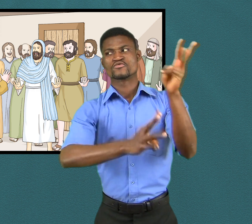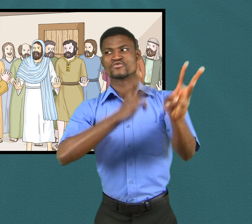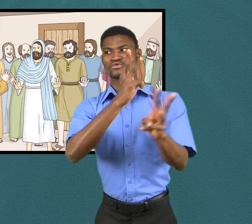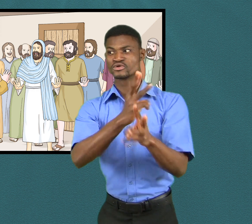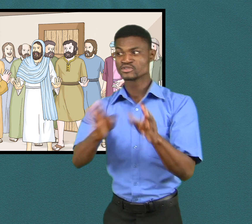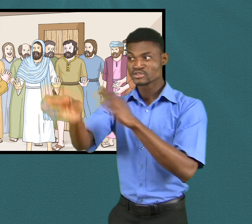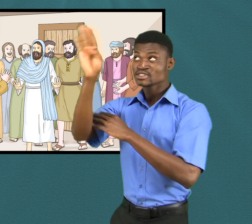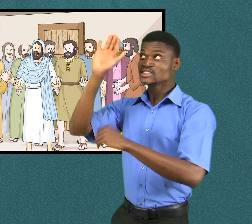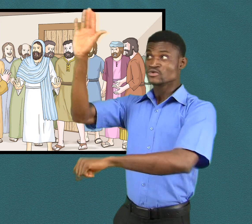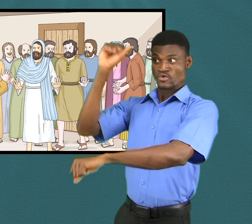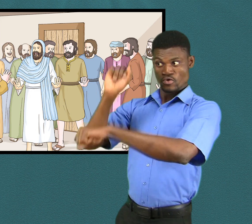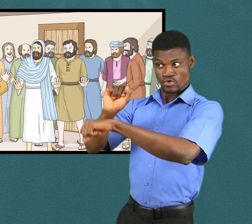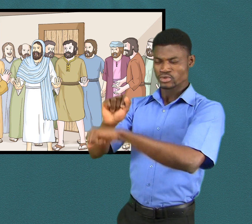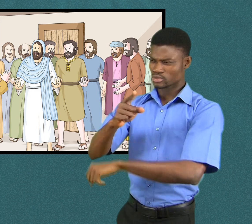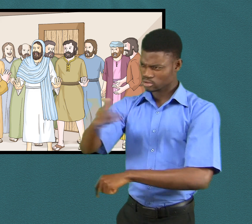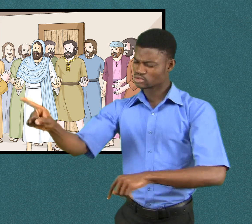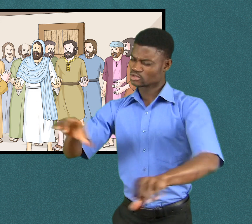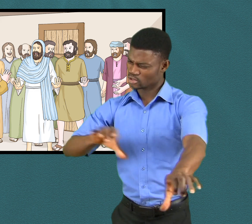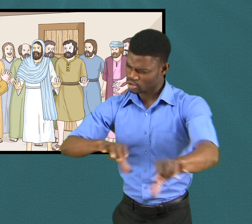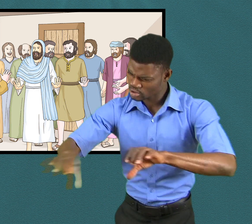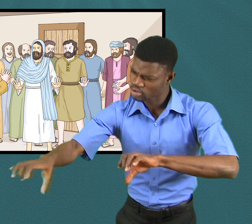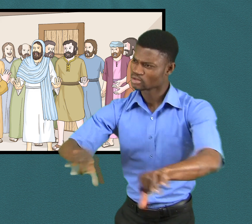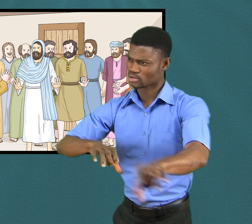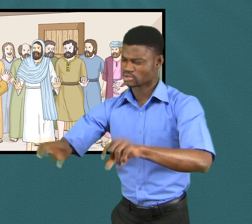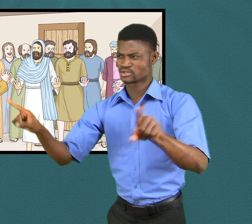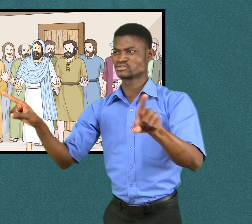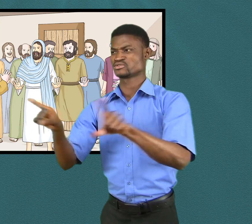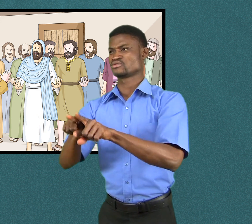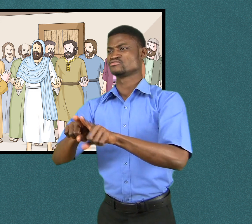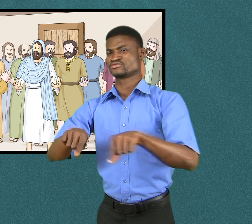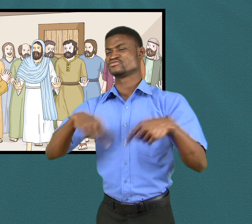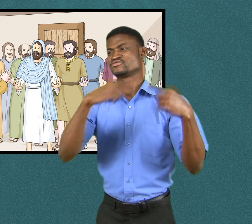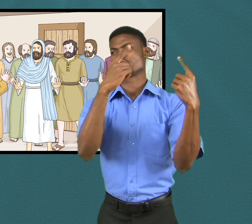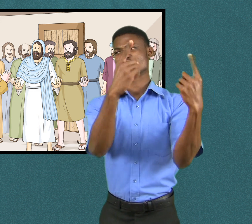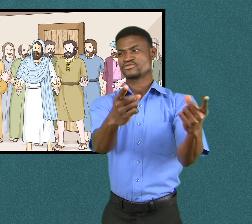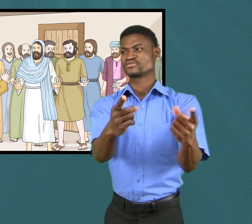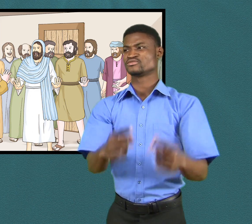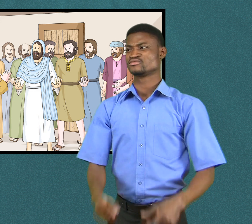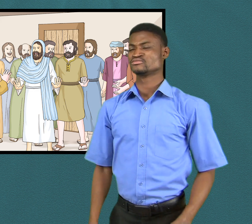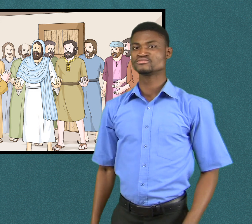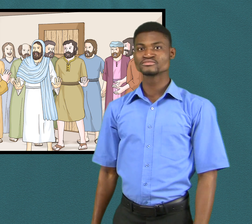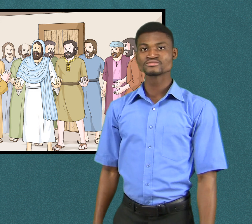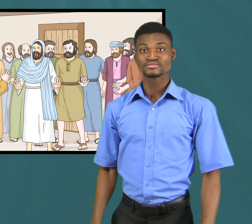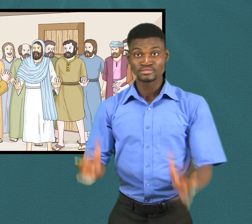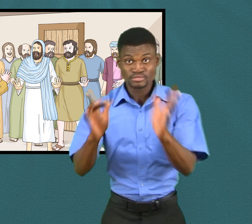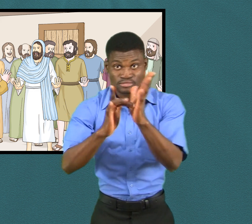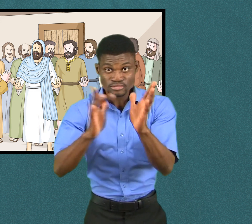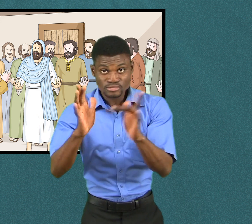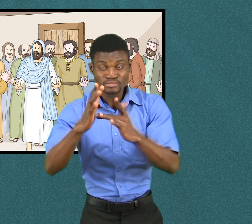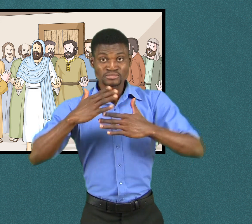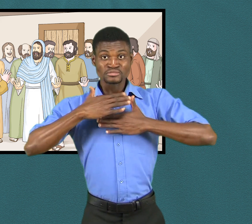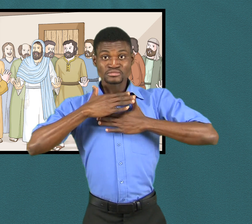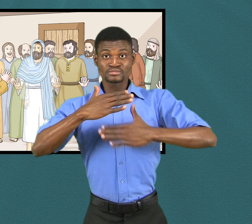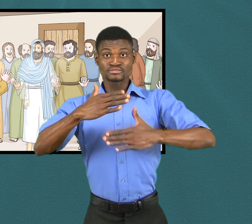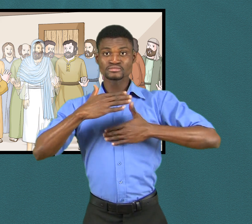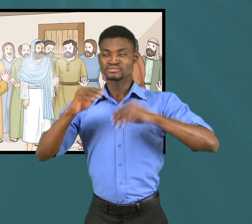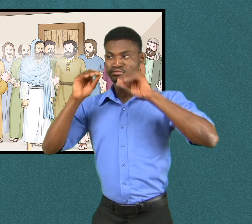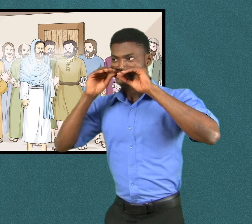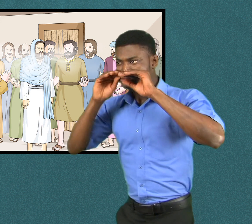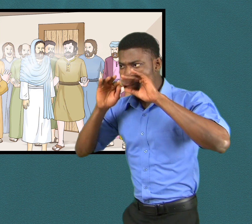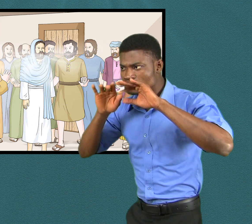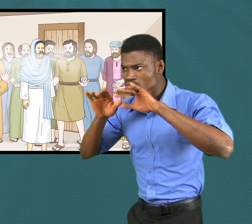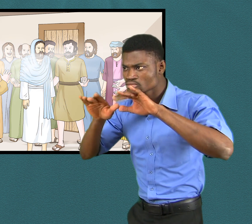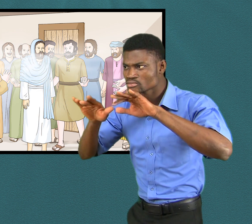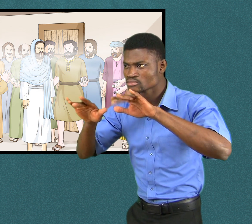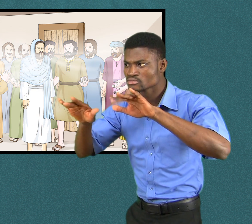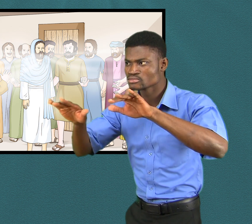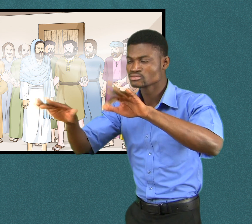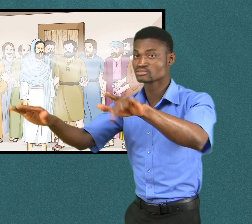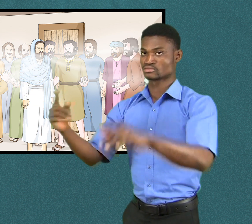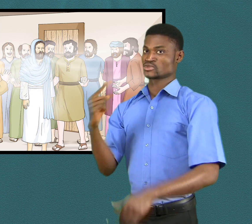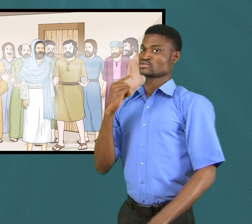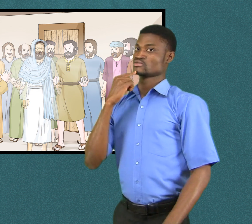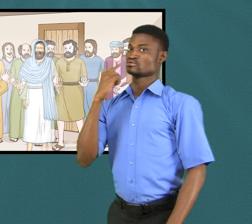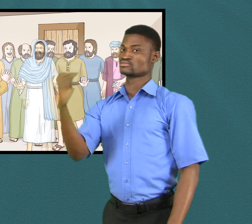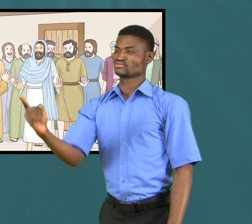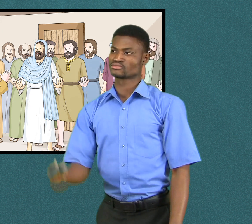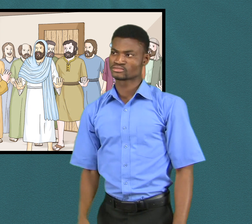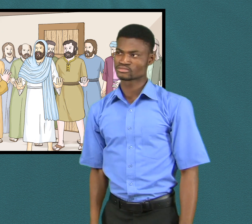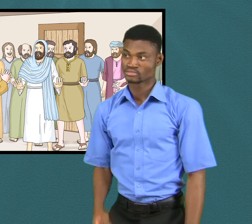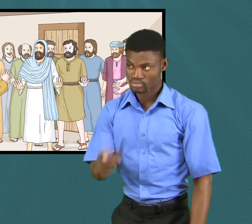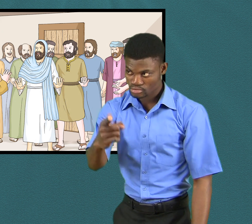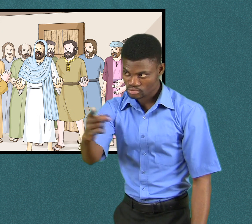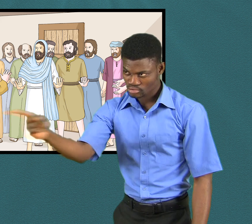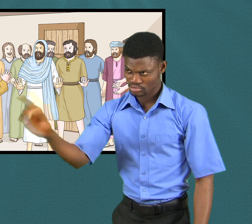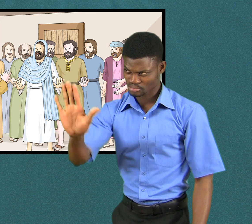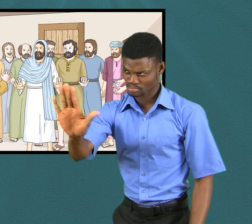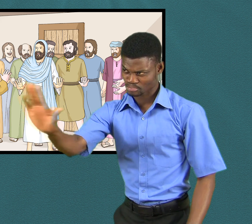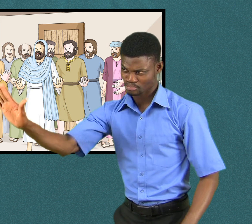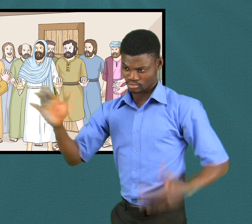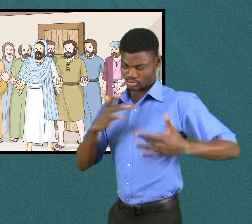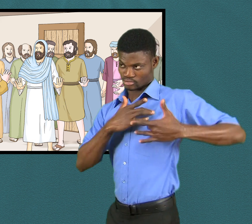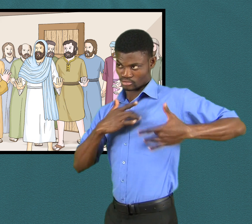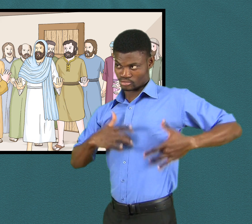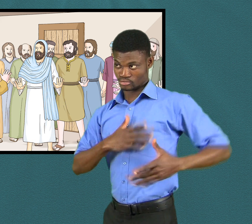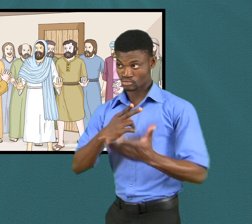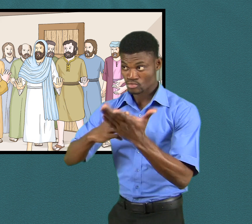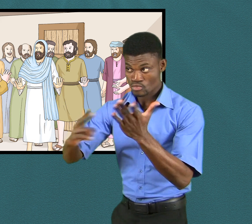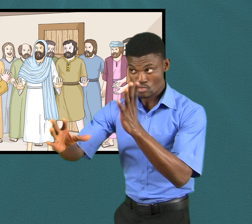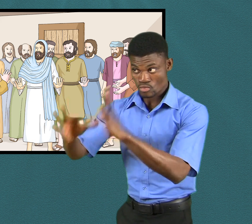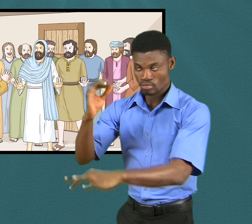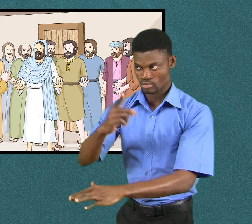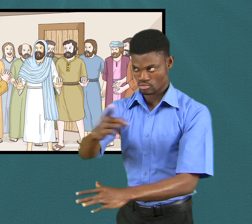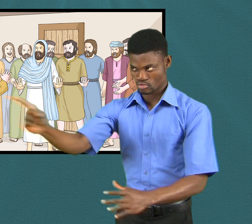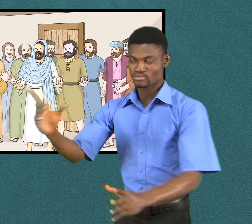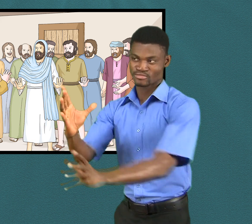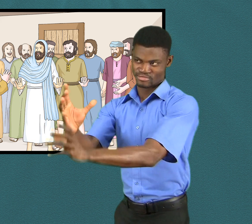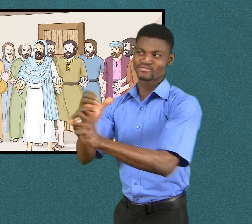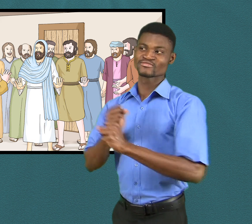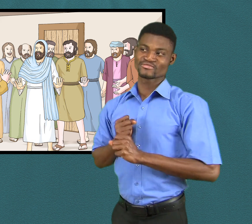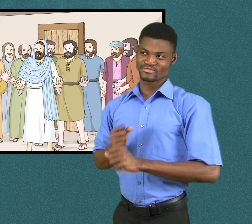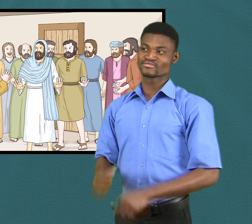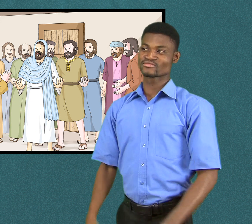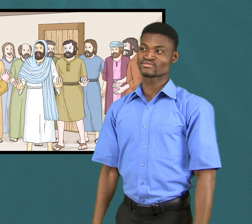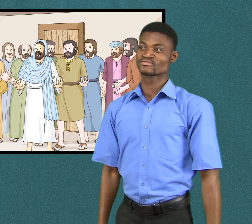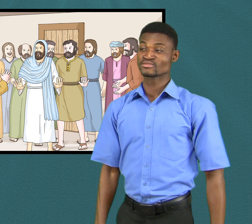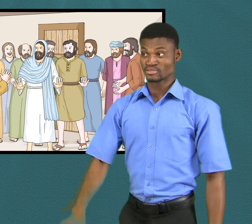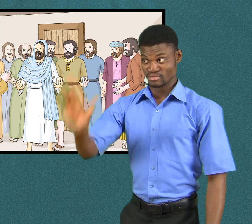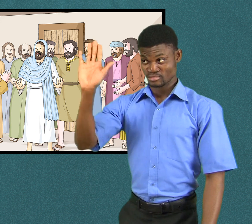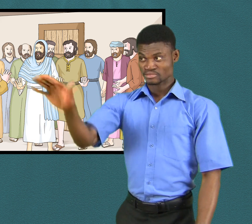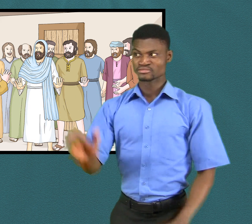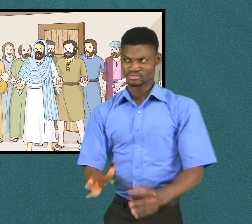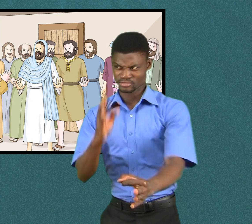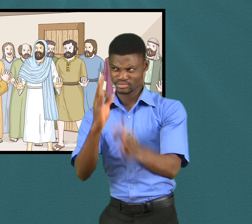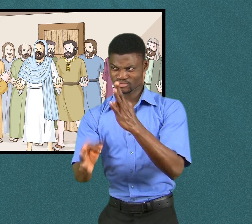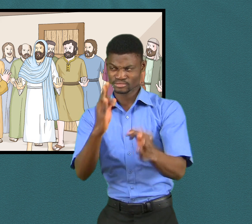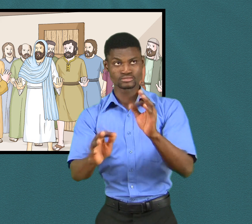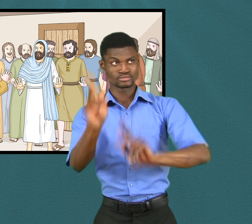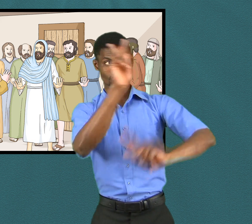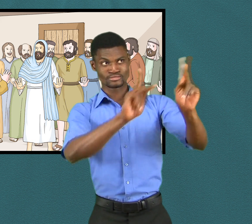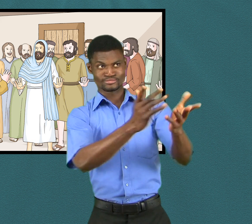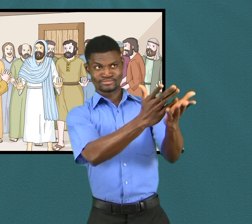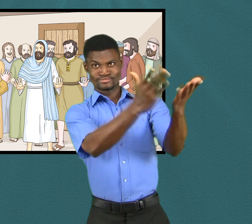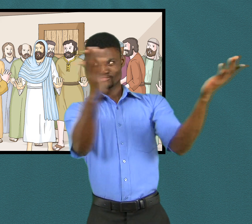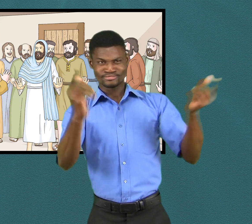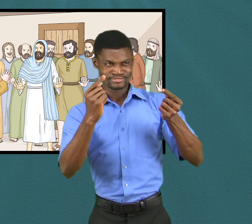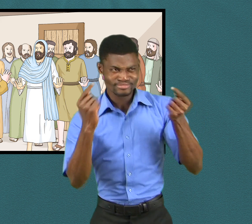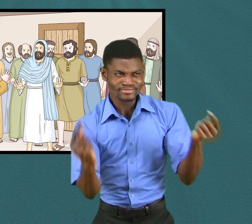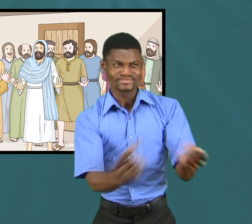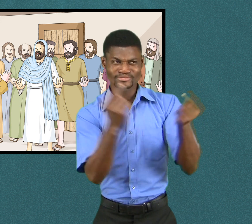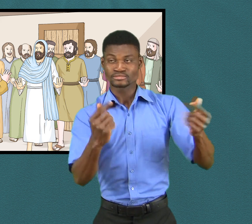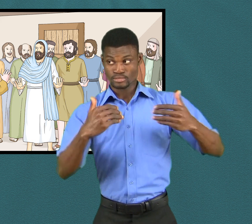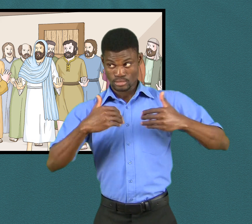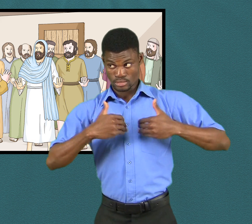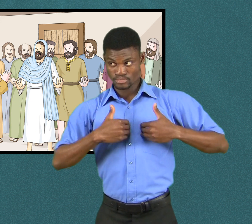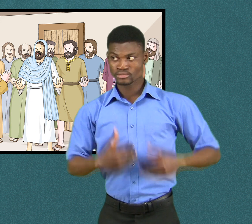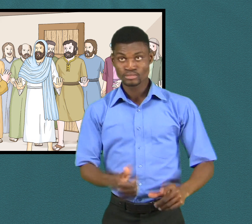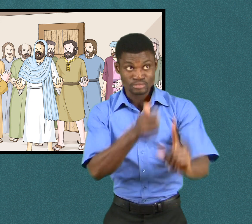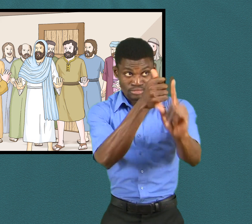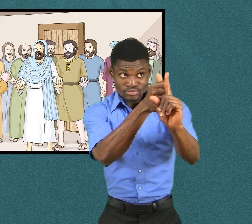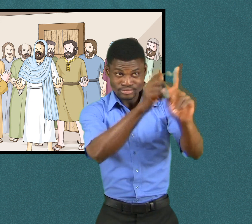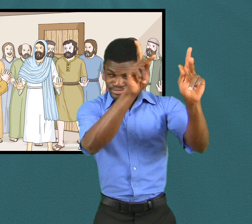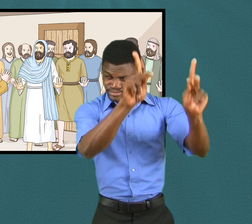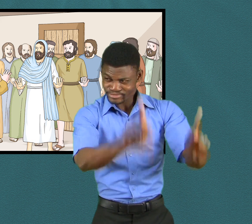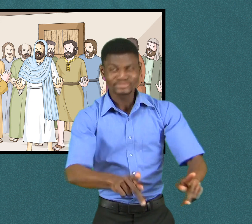As the Father has sent Me, so also I am sending you.”